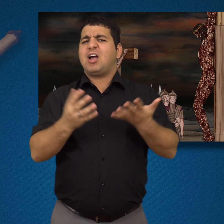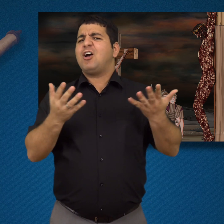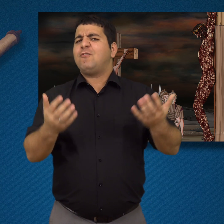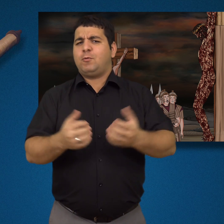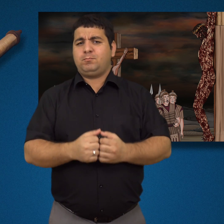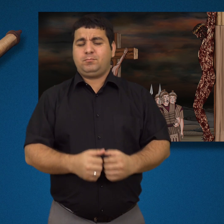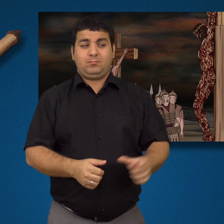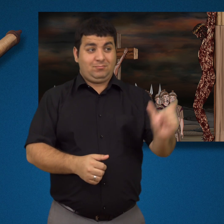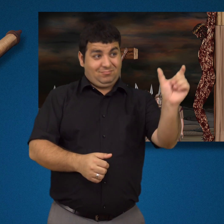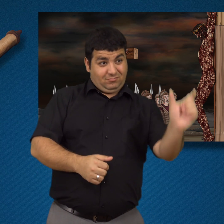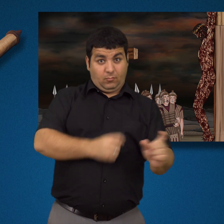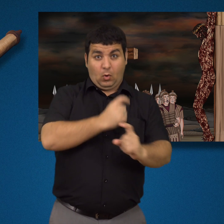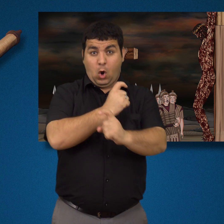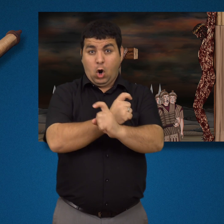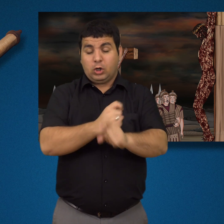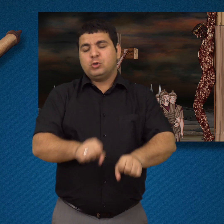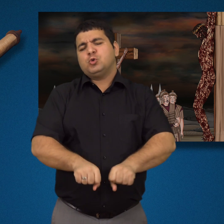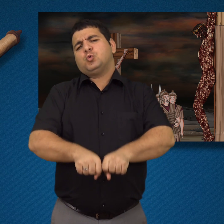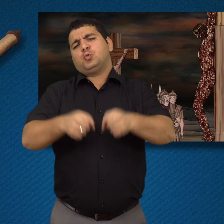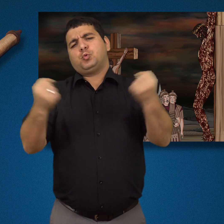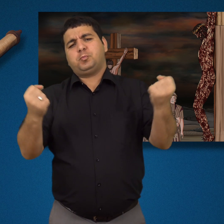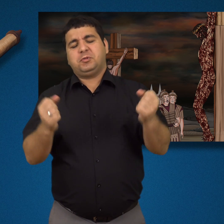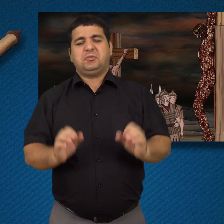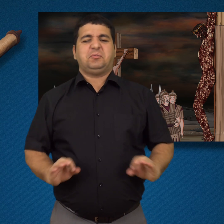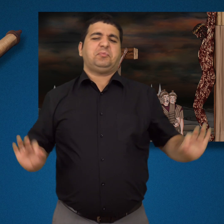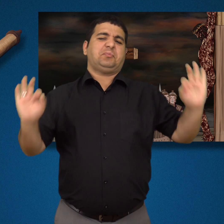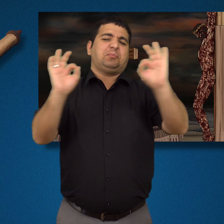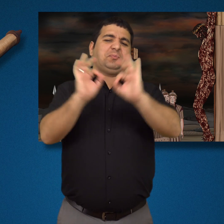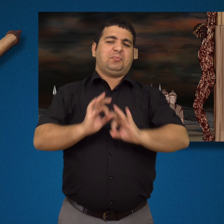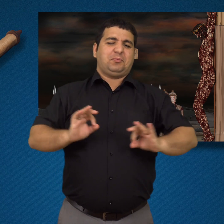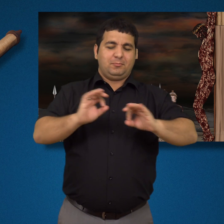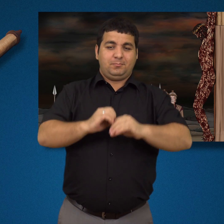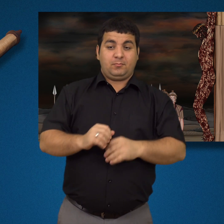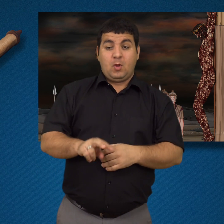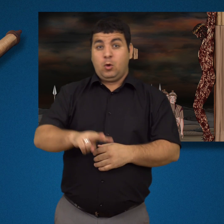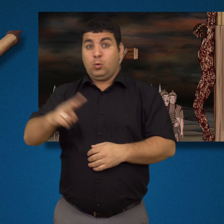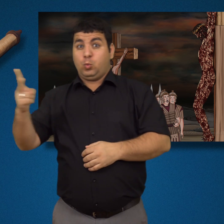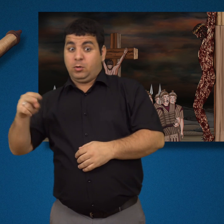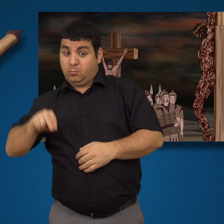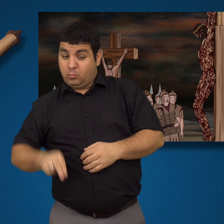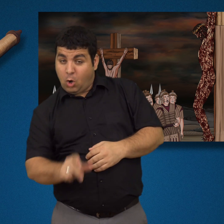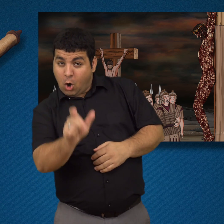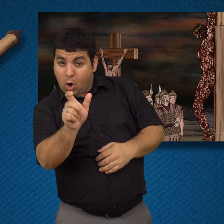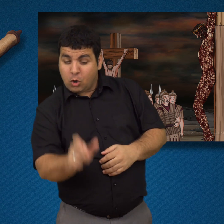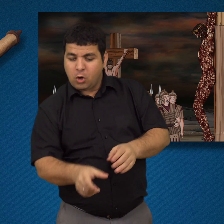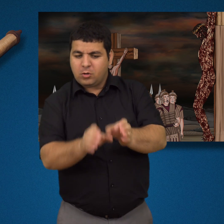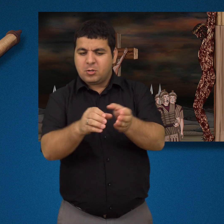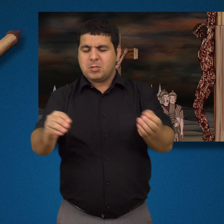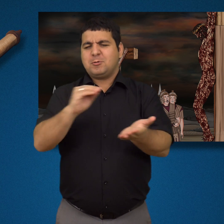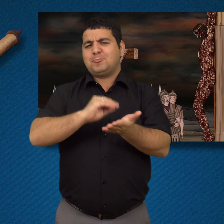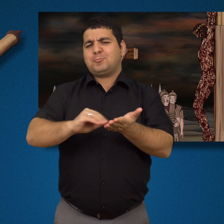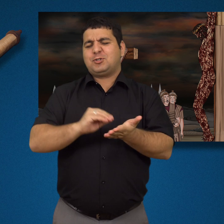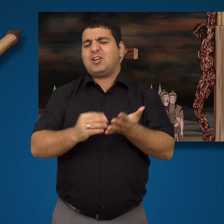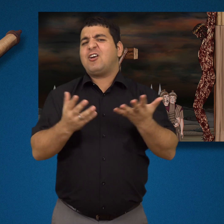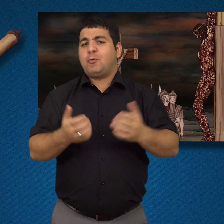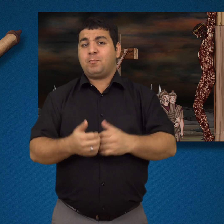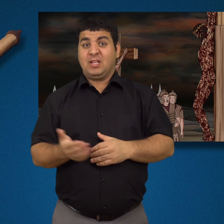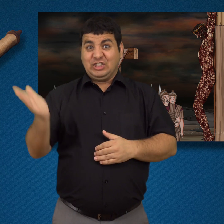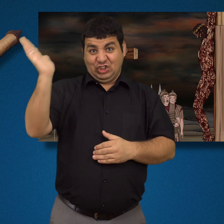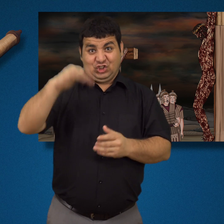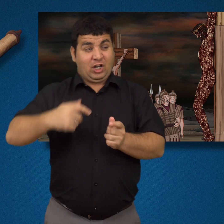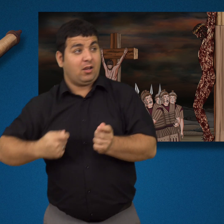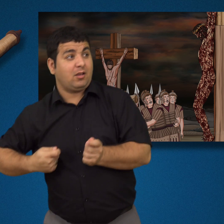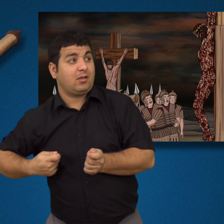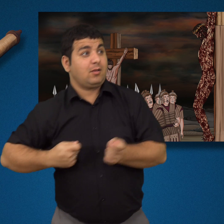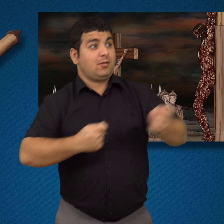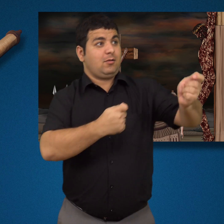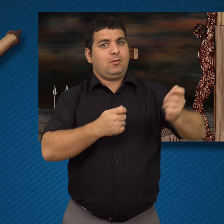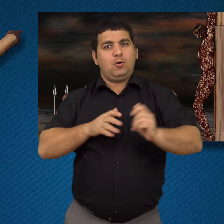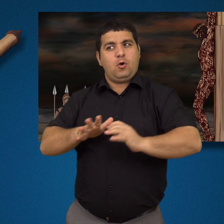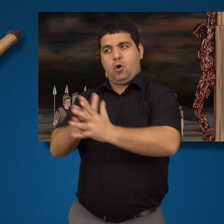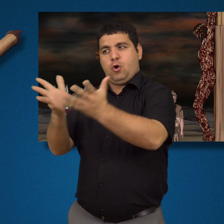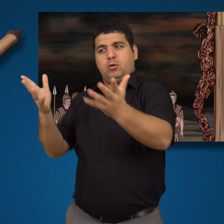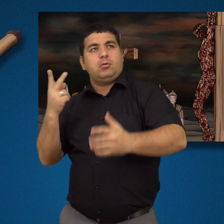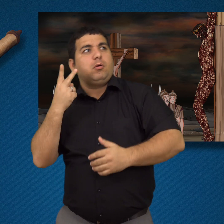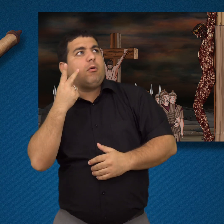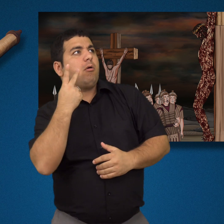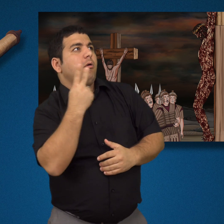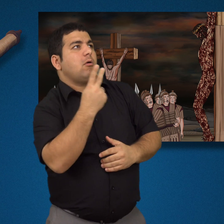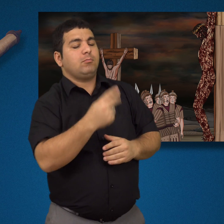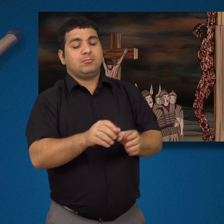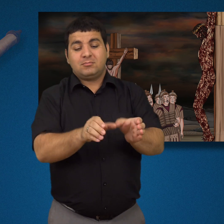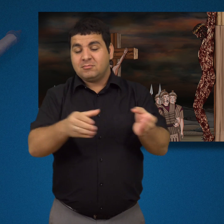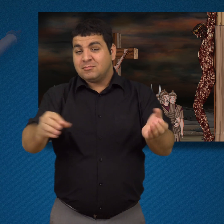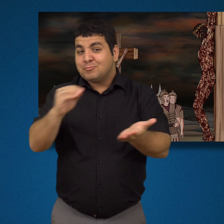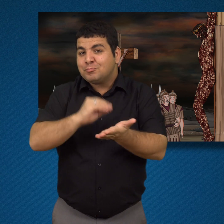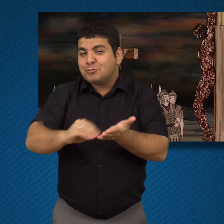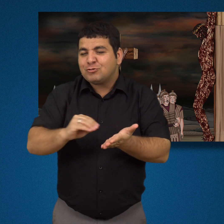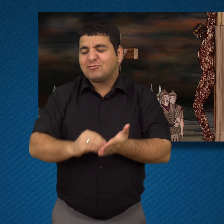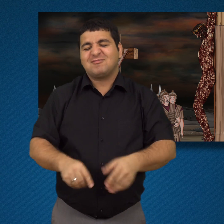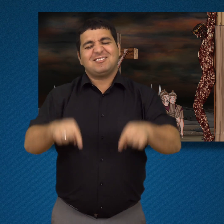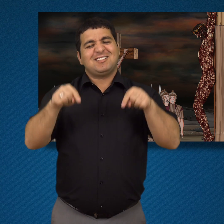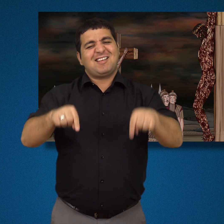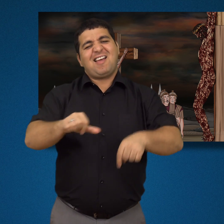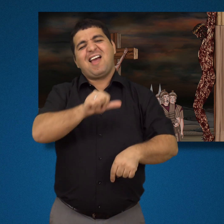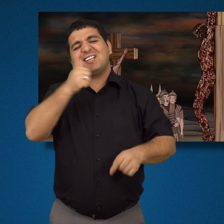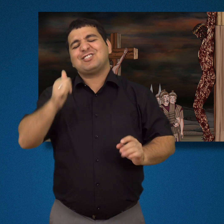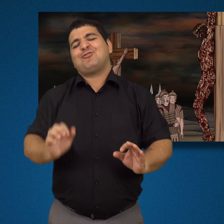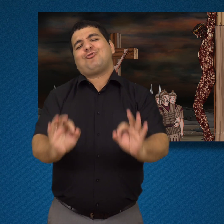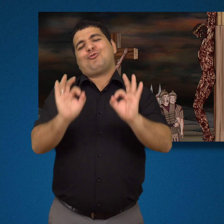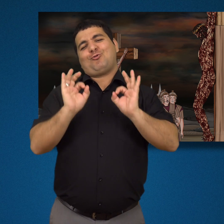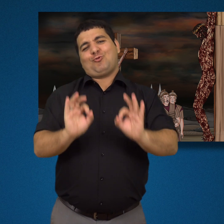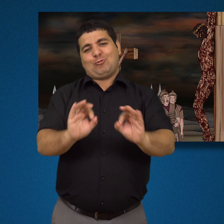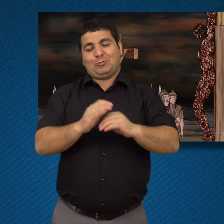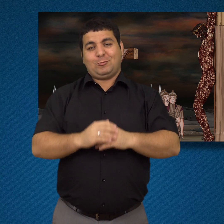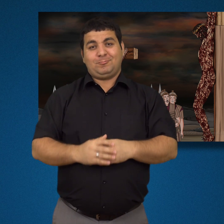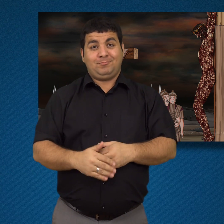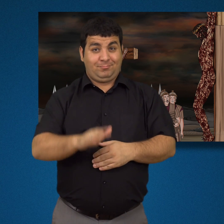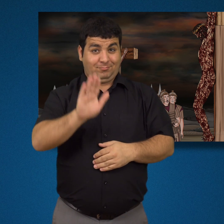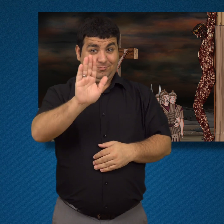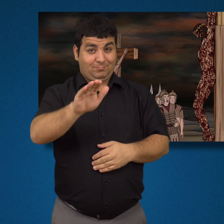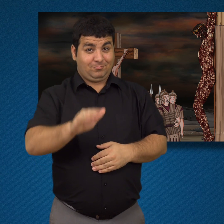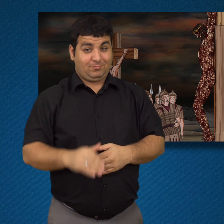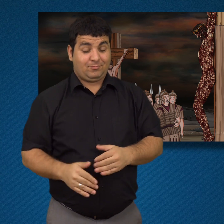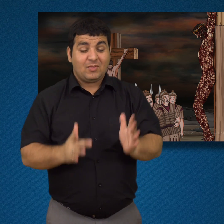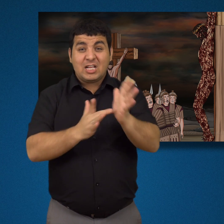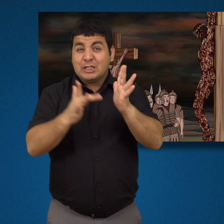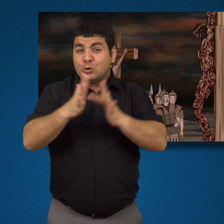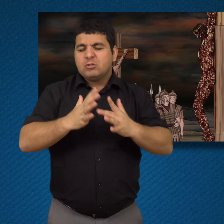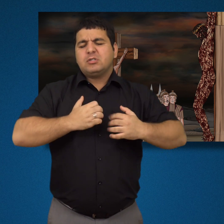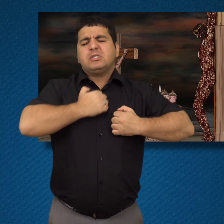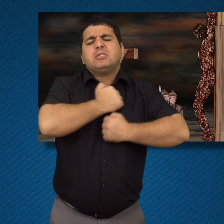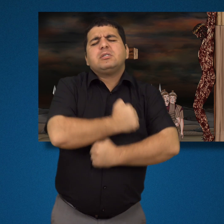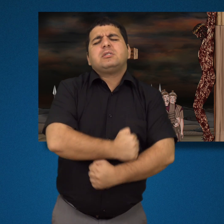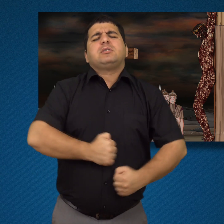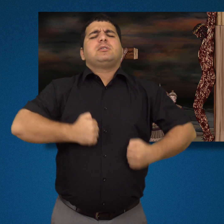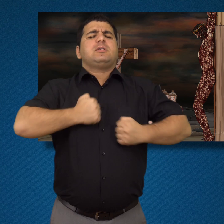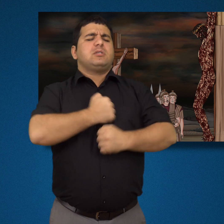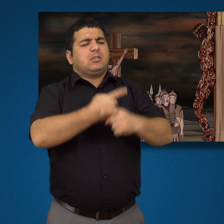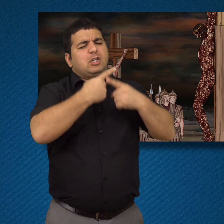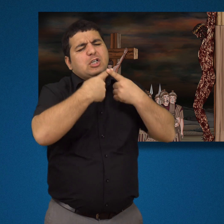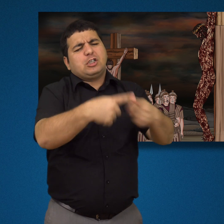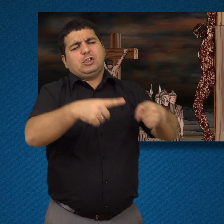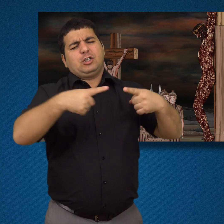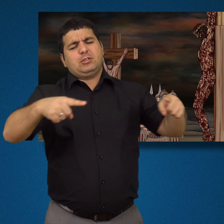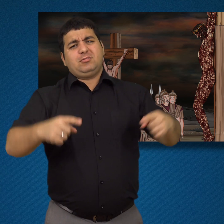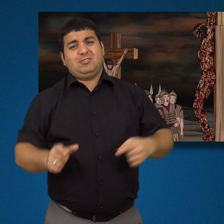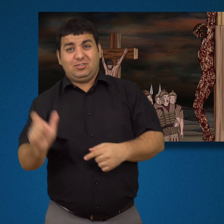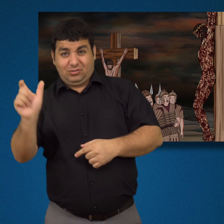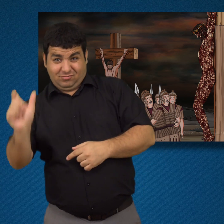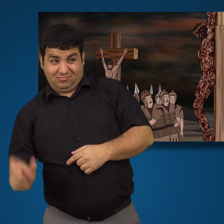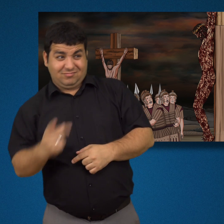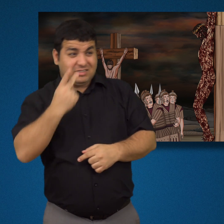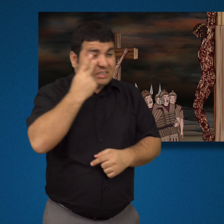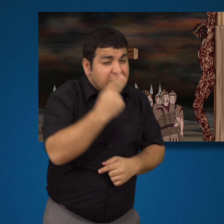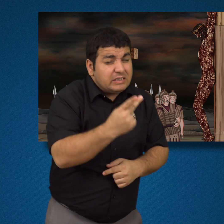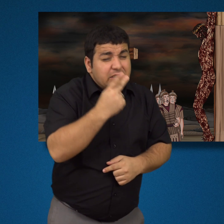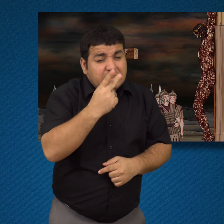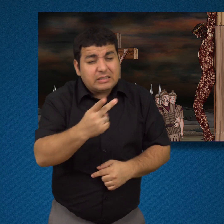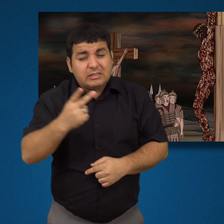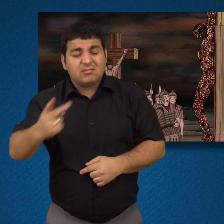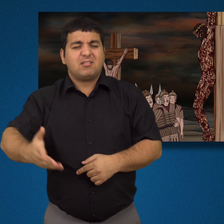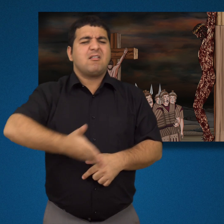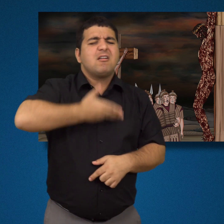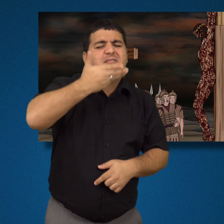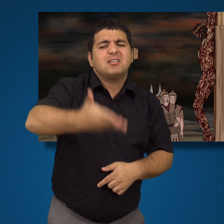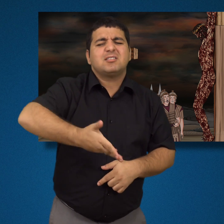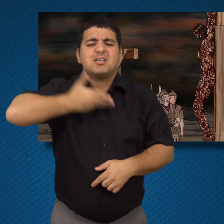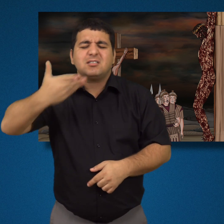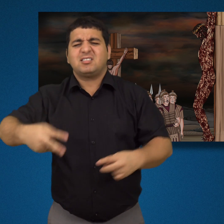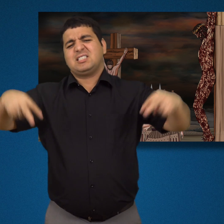Now these things happened so that the Scripture would be fulfilled: “Not one of His bones will be broken.”